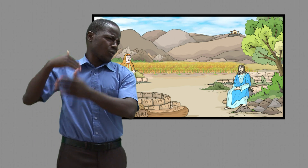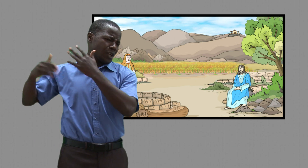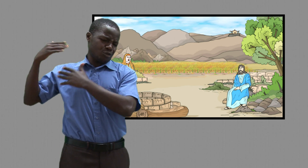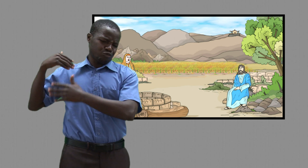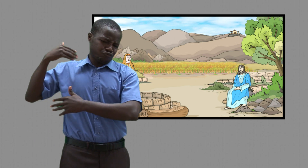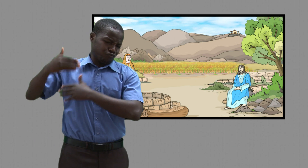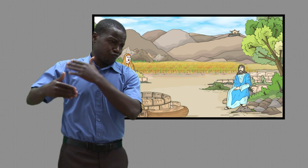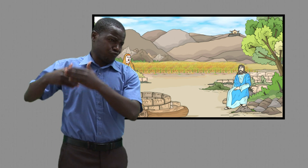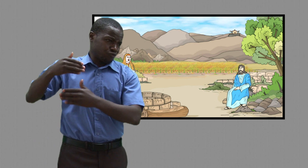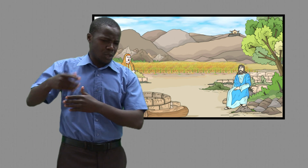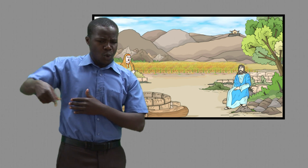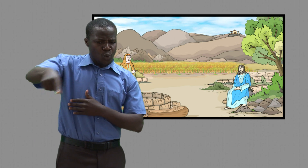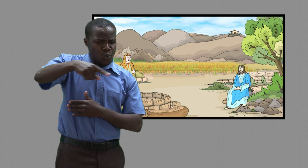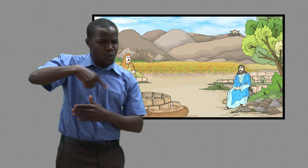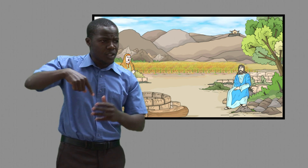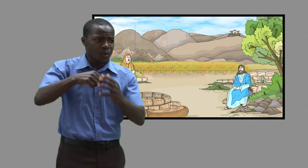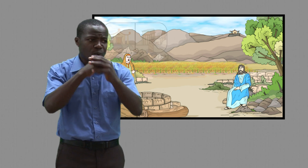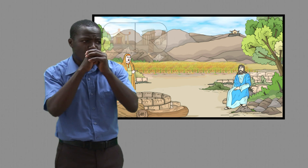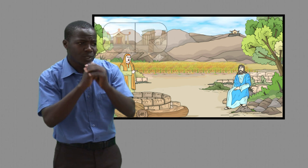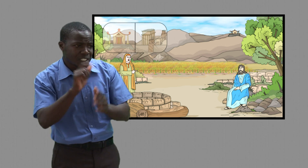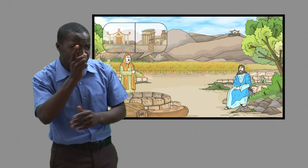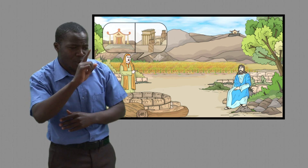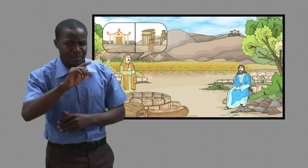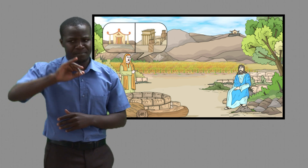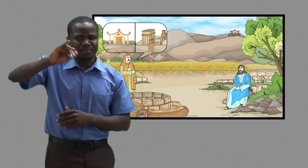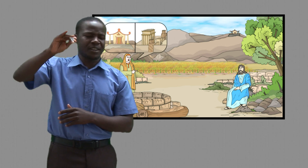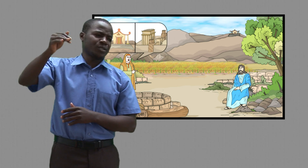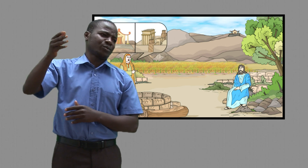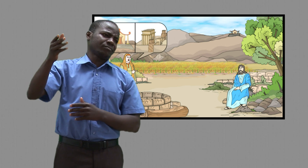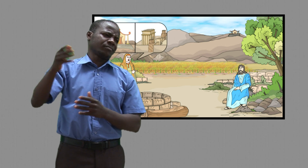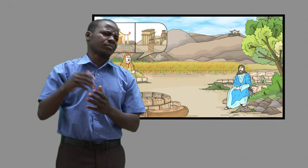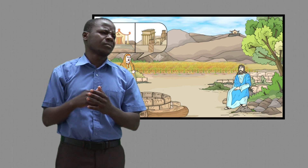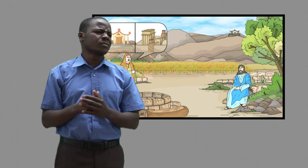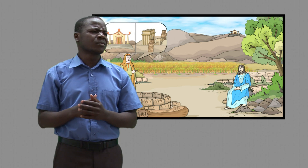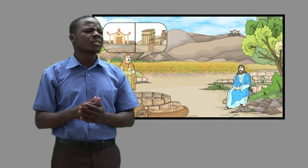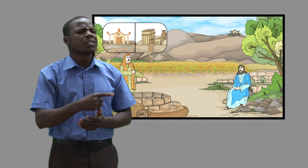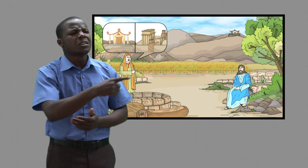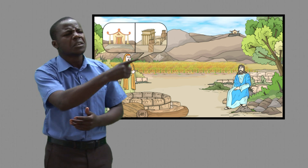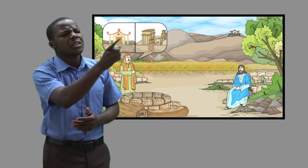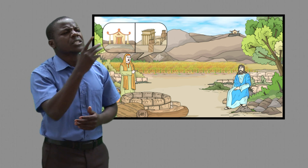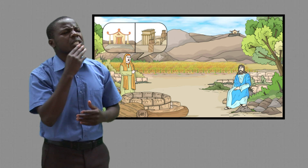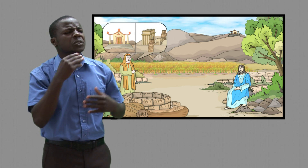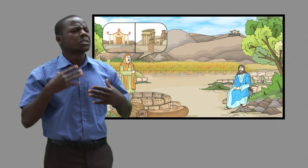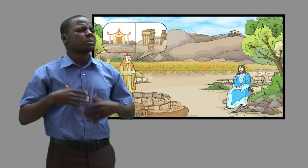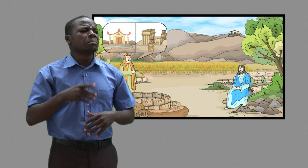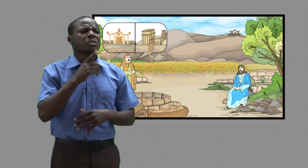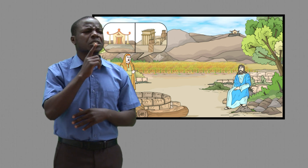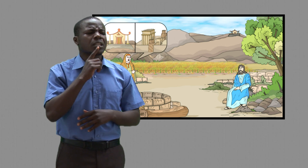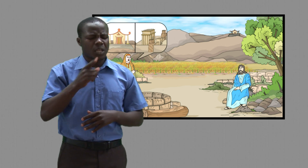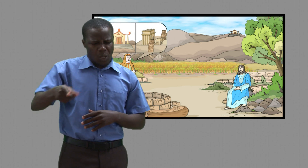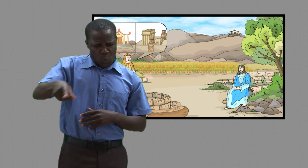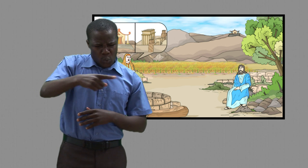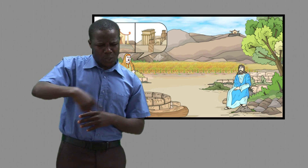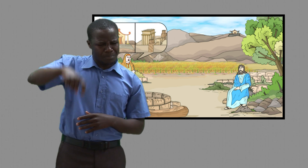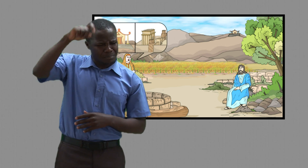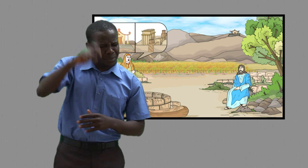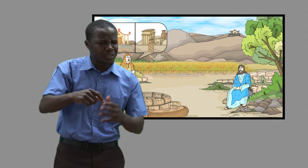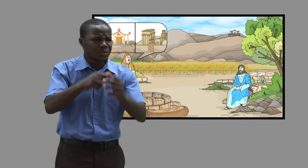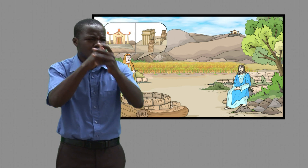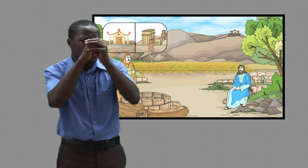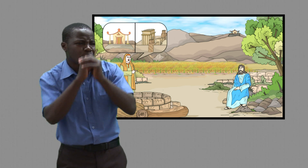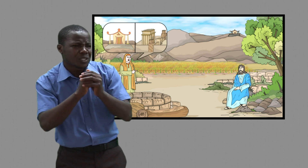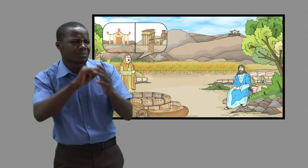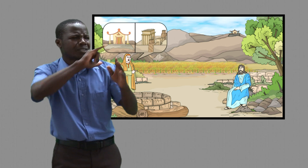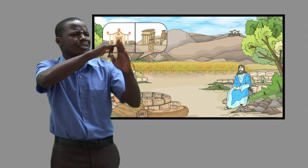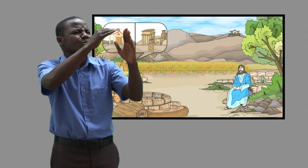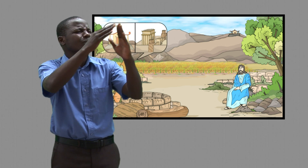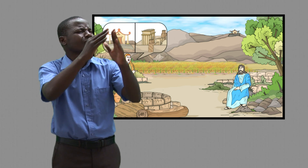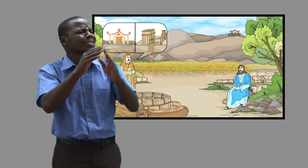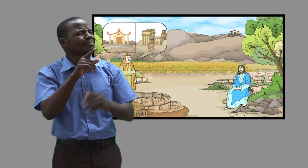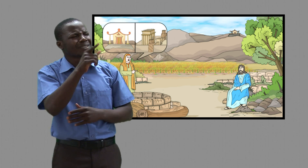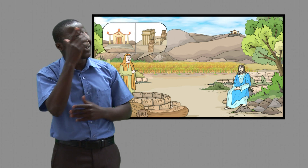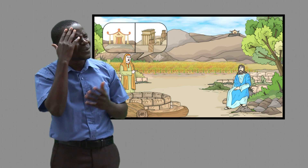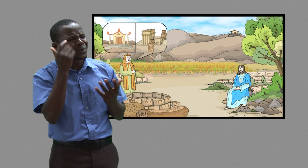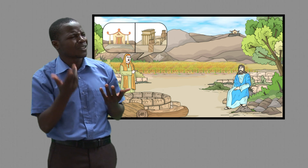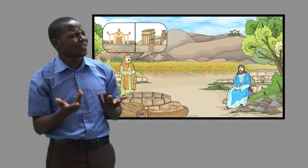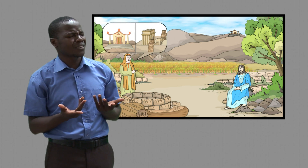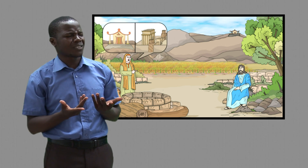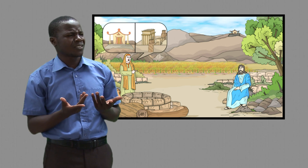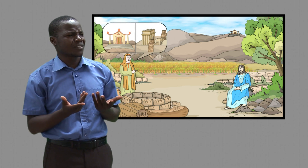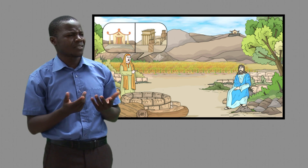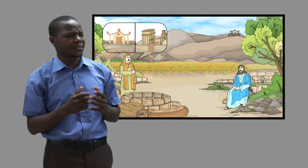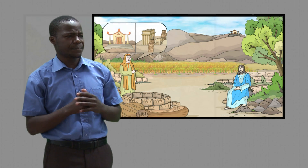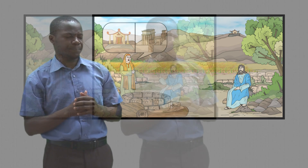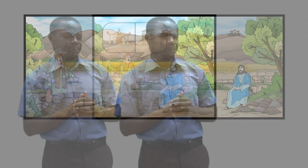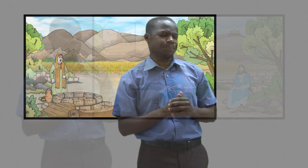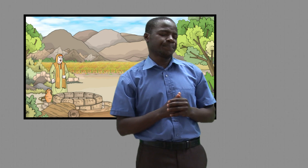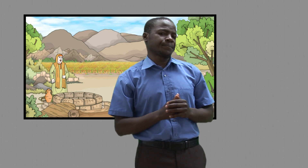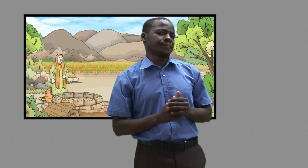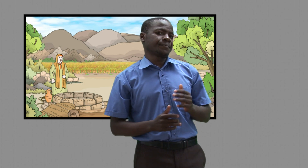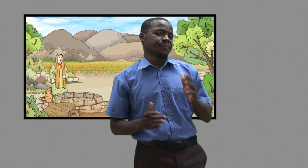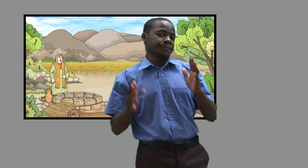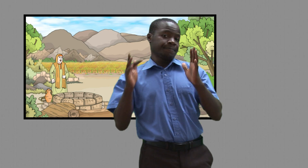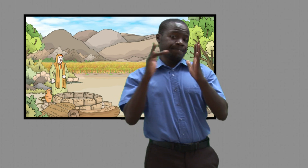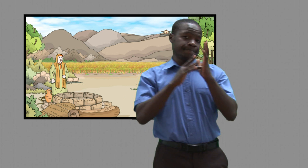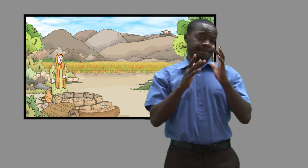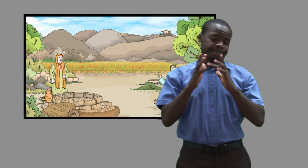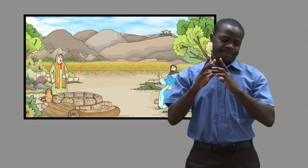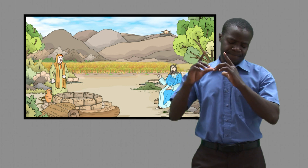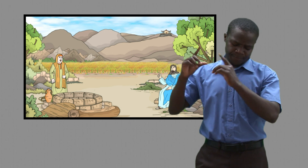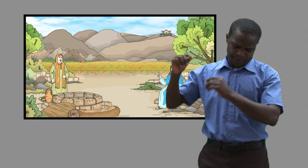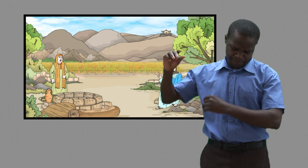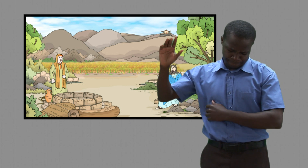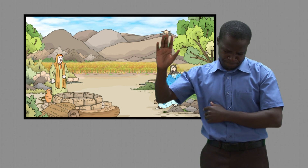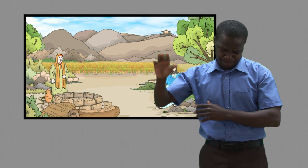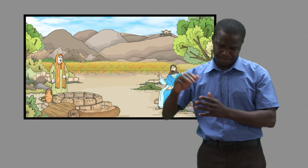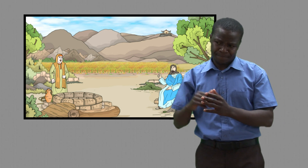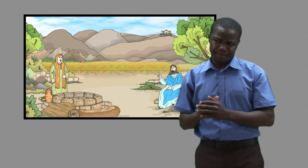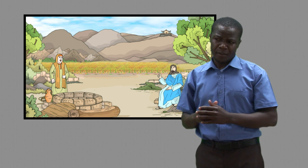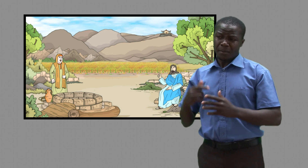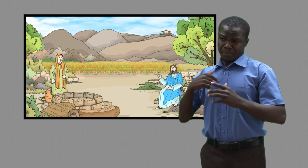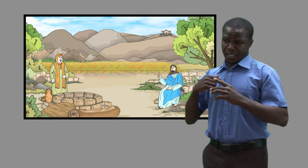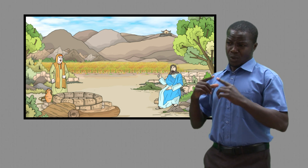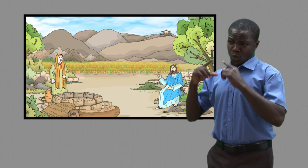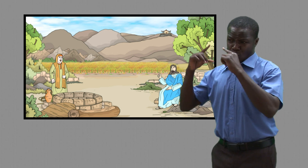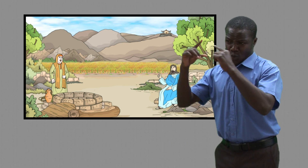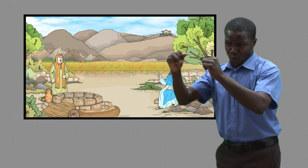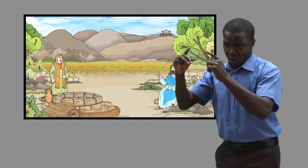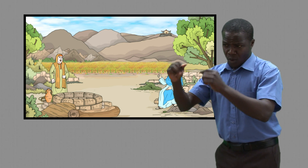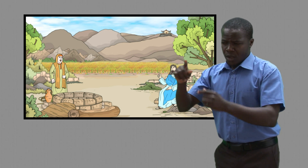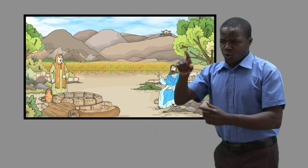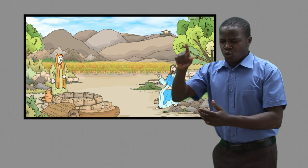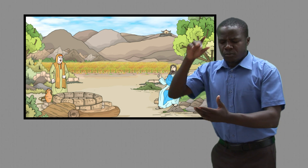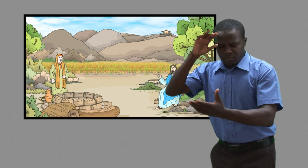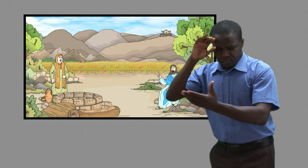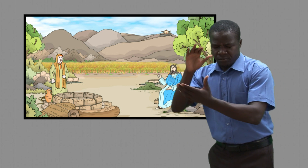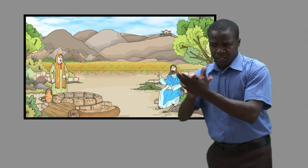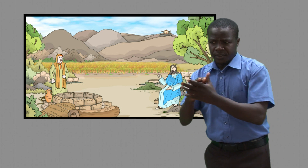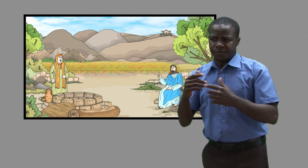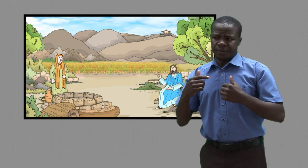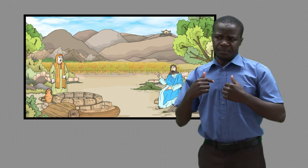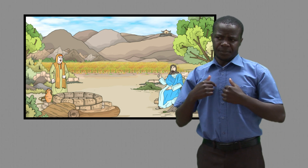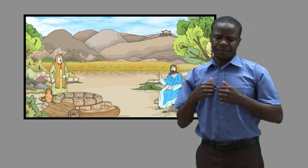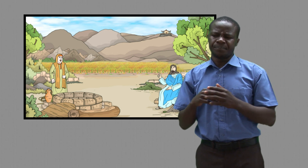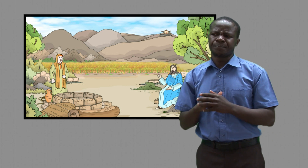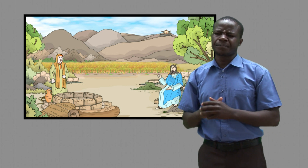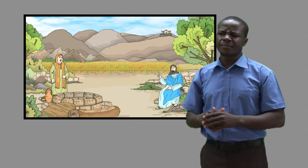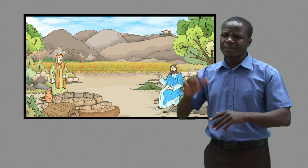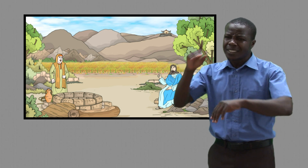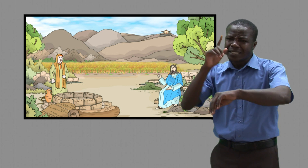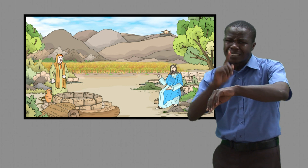Our fathers worshiped on this mountain, but you Jews say that the place where one must worship is in Jerusalem.”